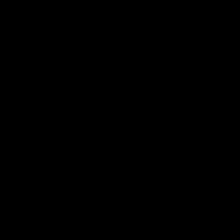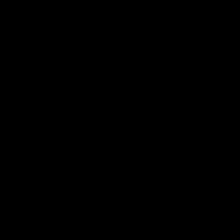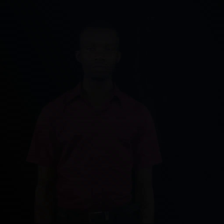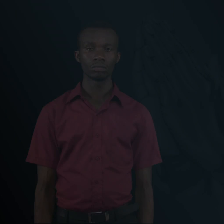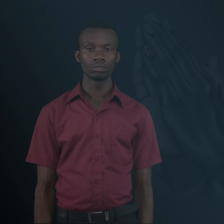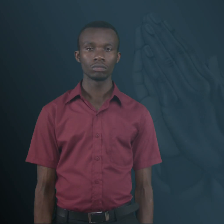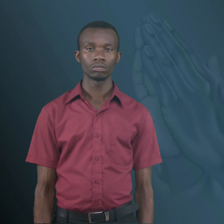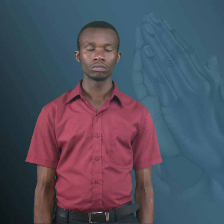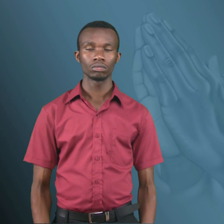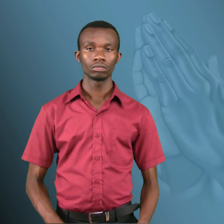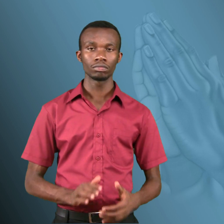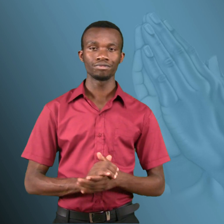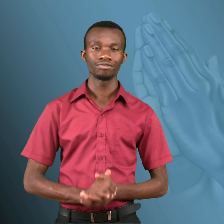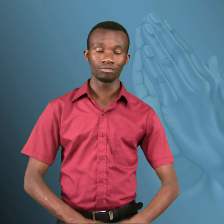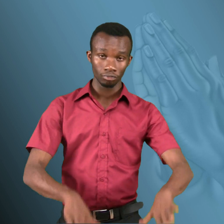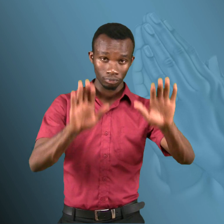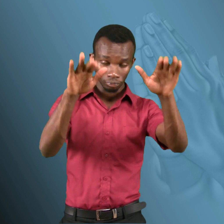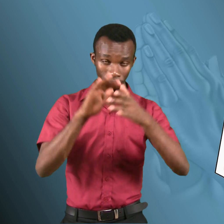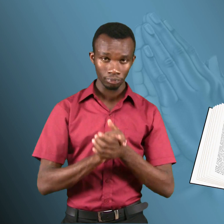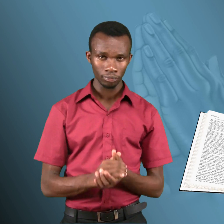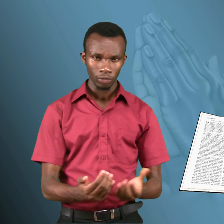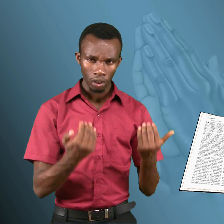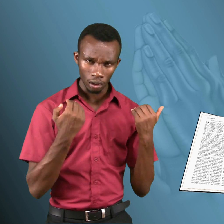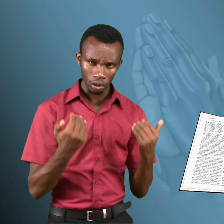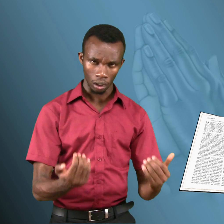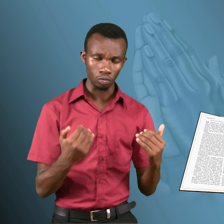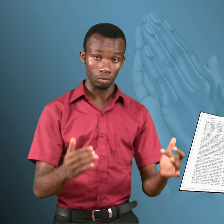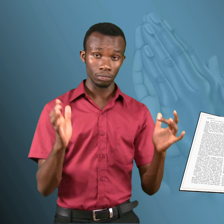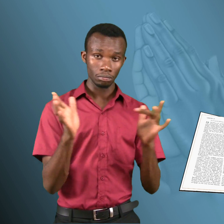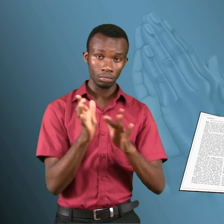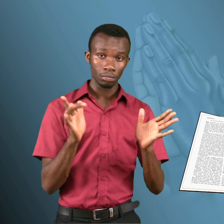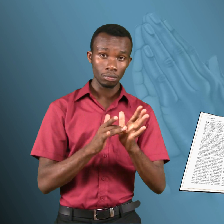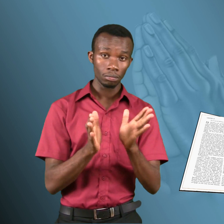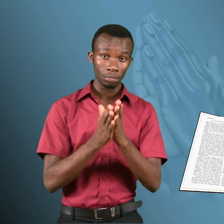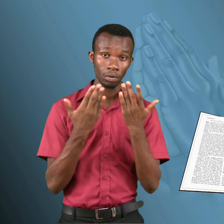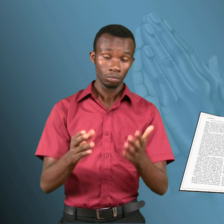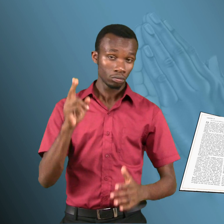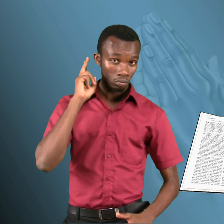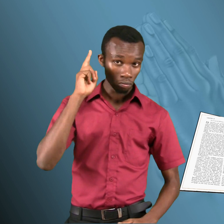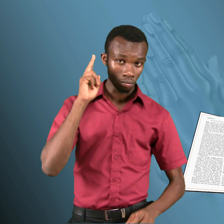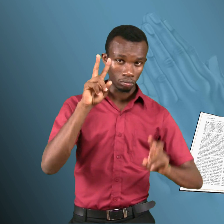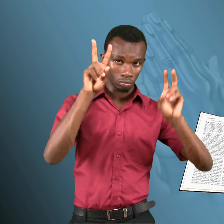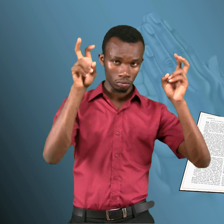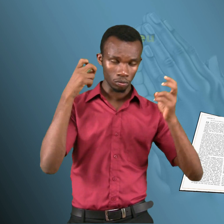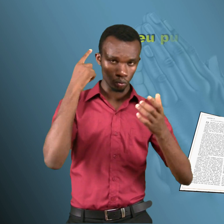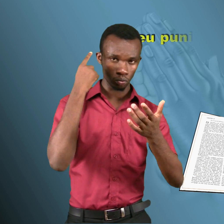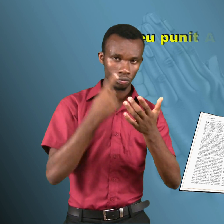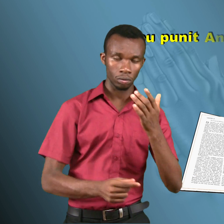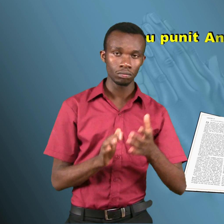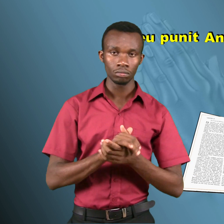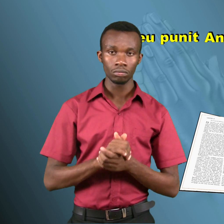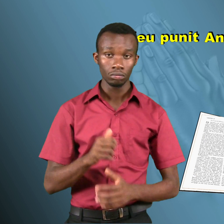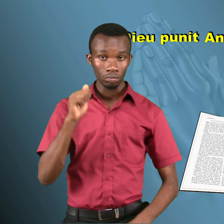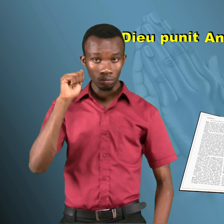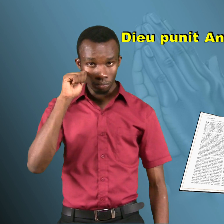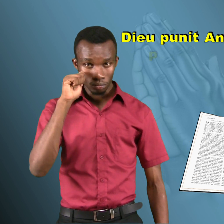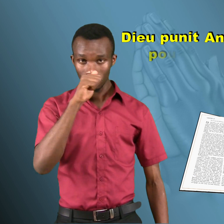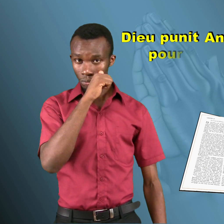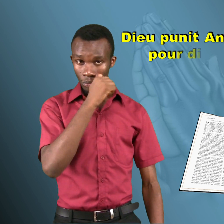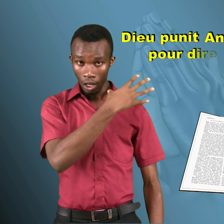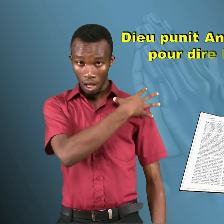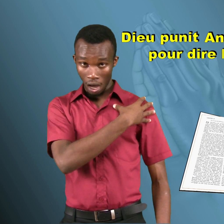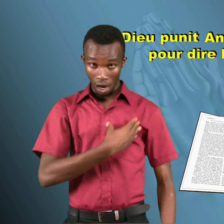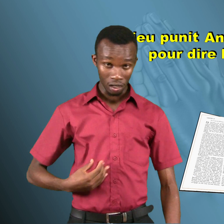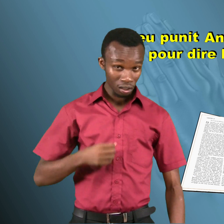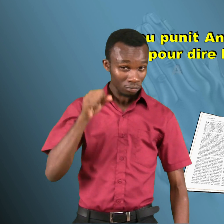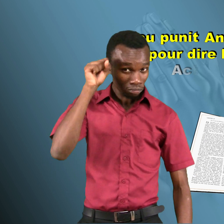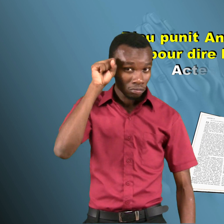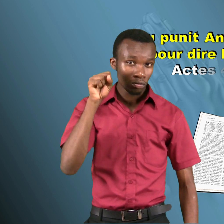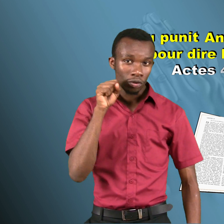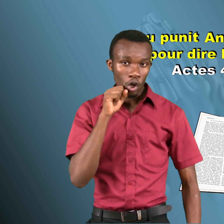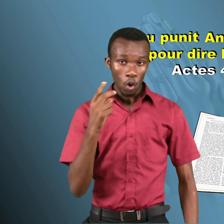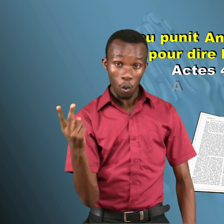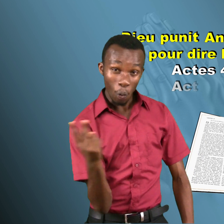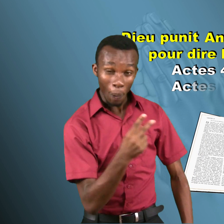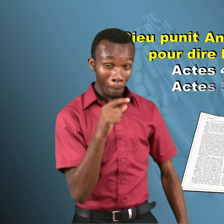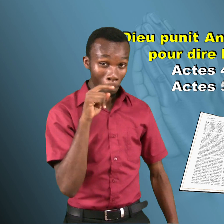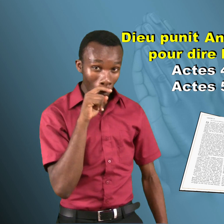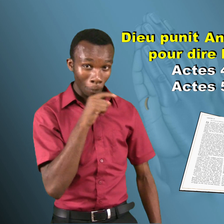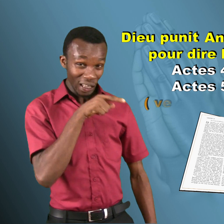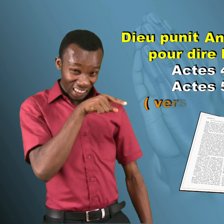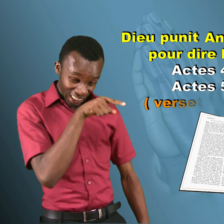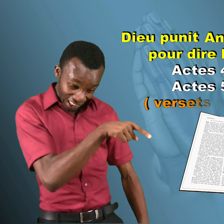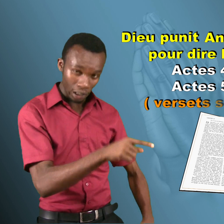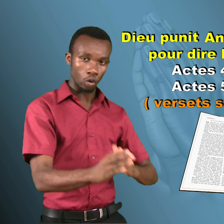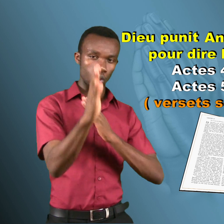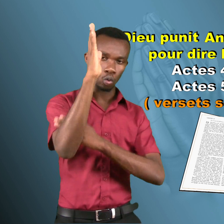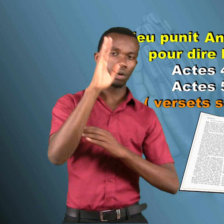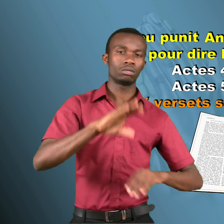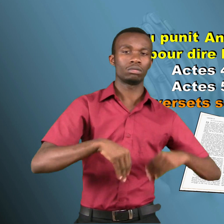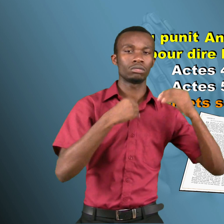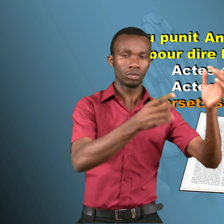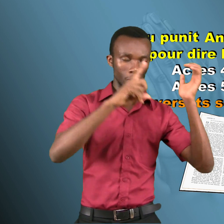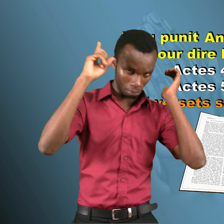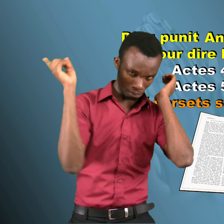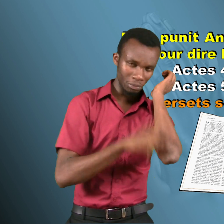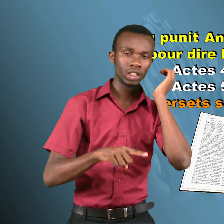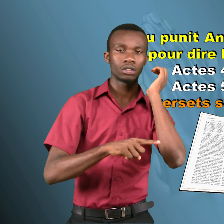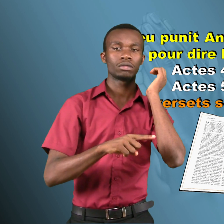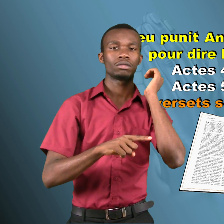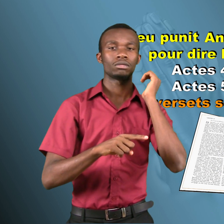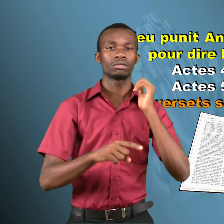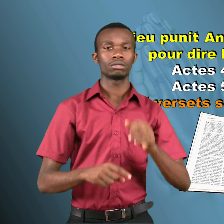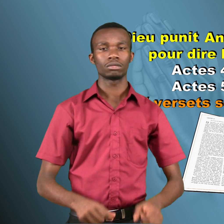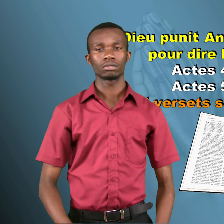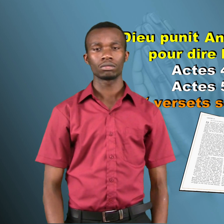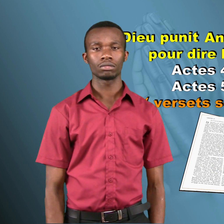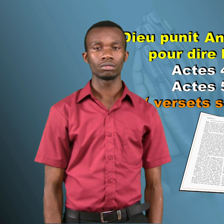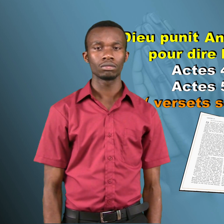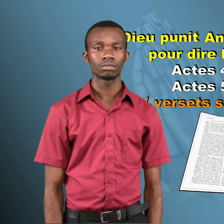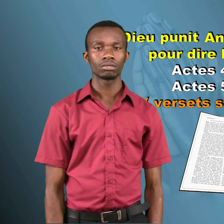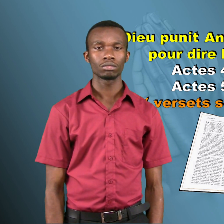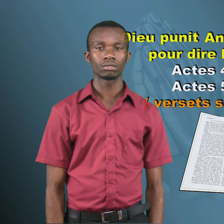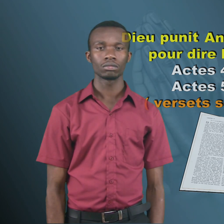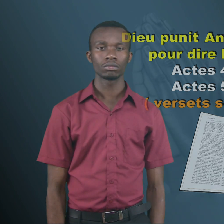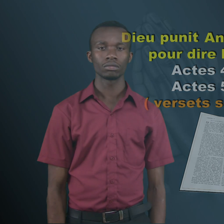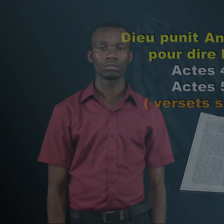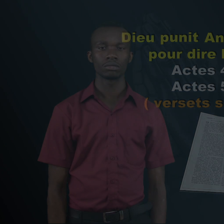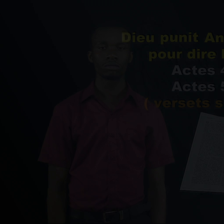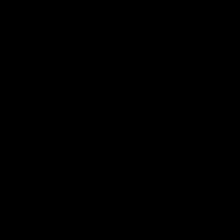God punishes Ananias and Sapphira for telling a lie